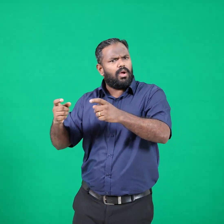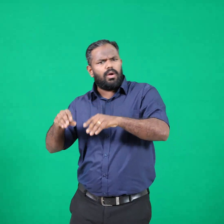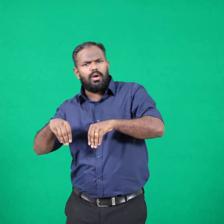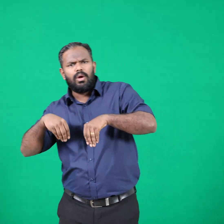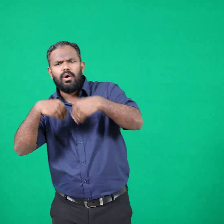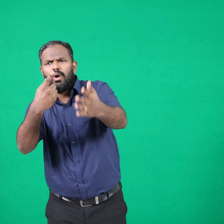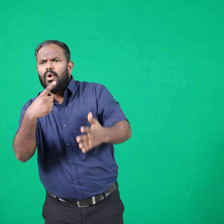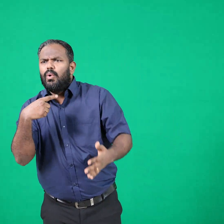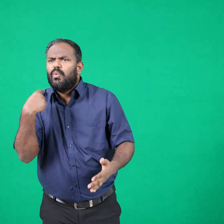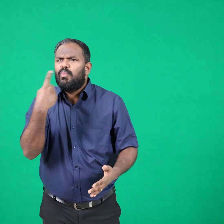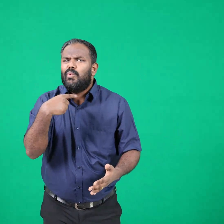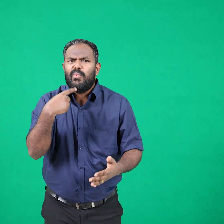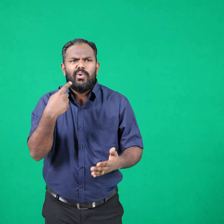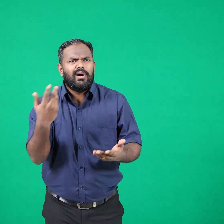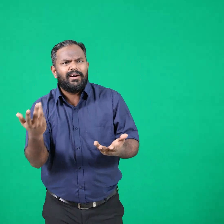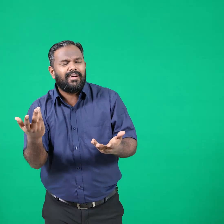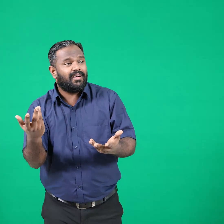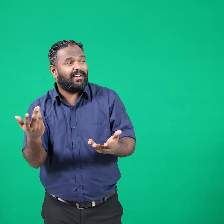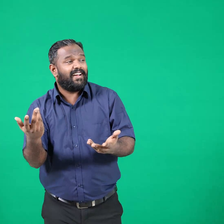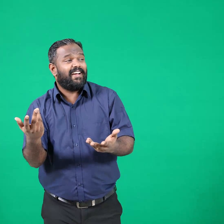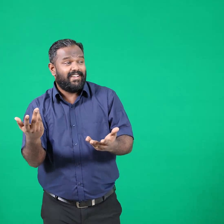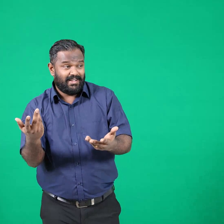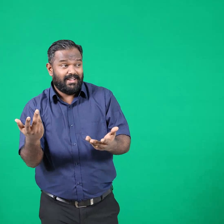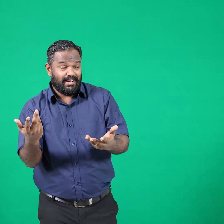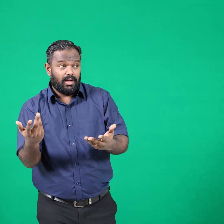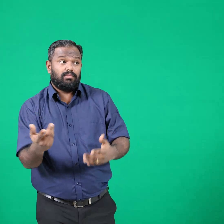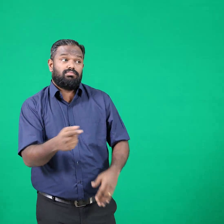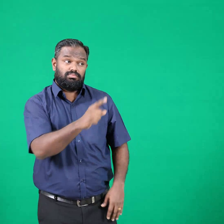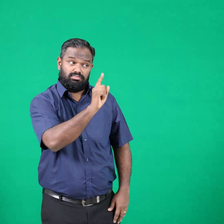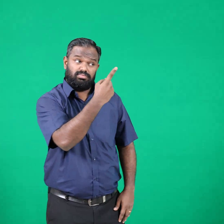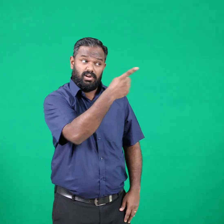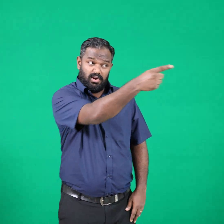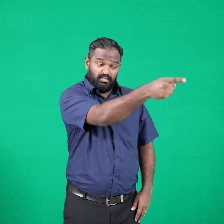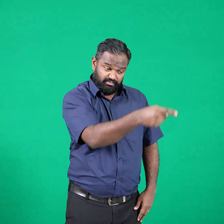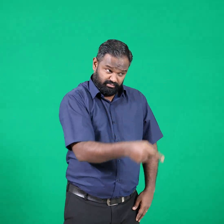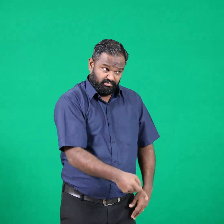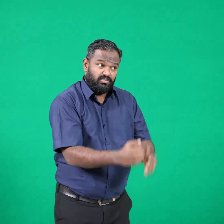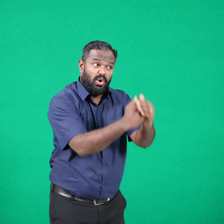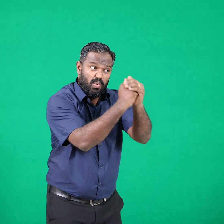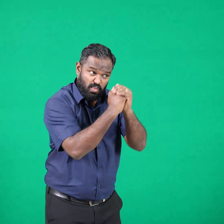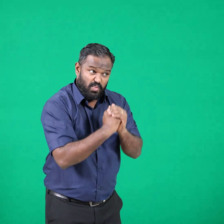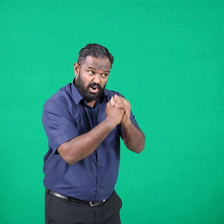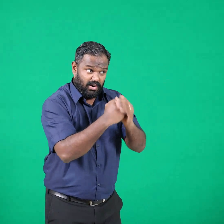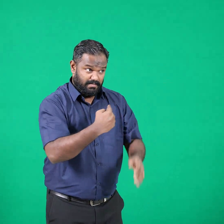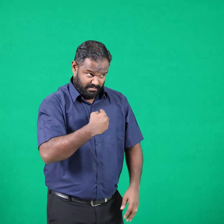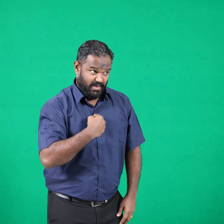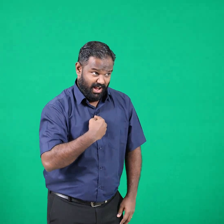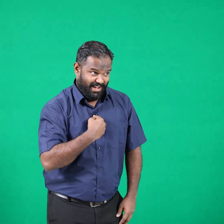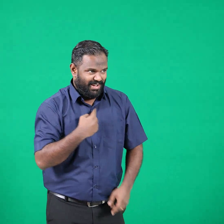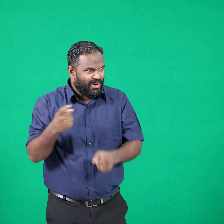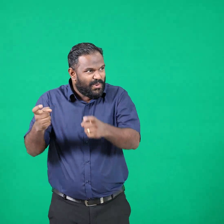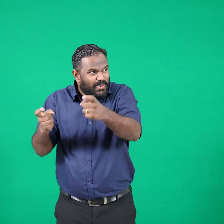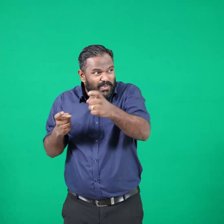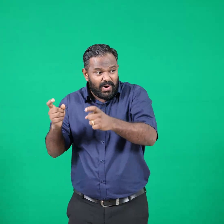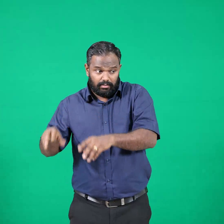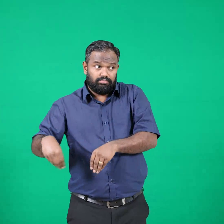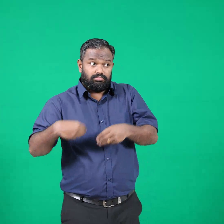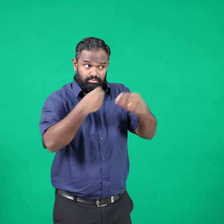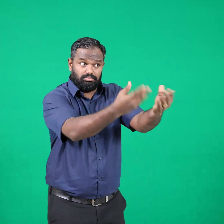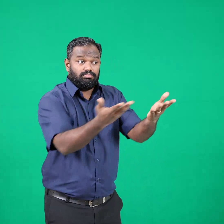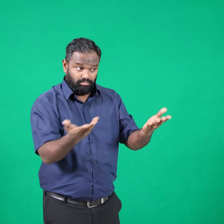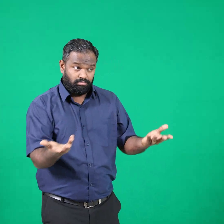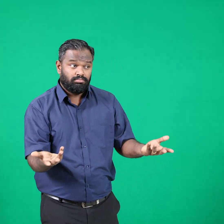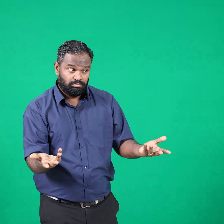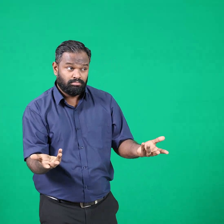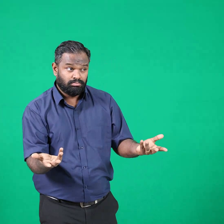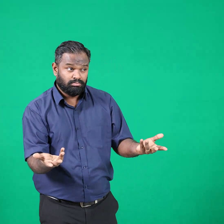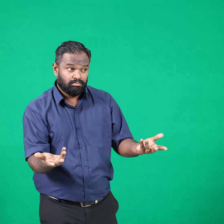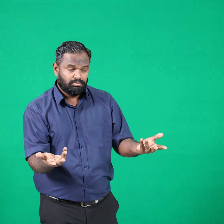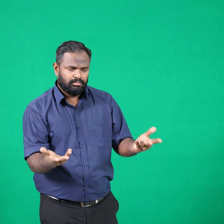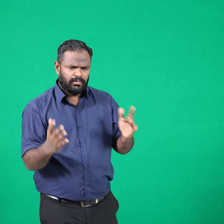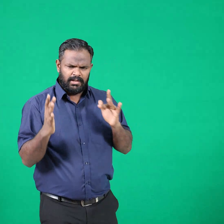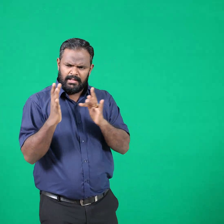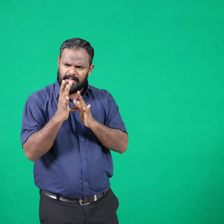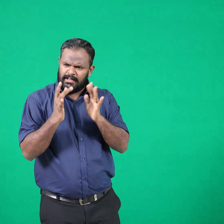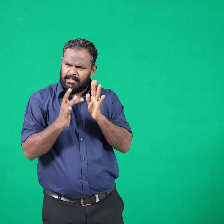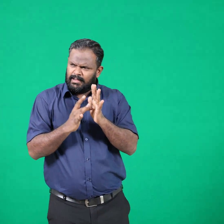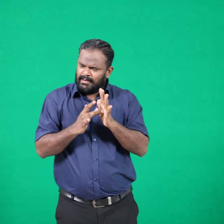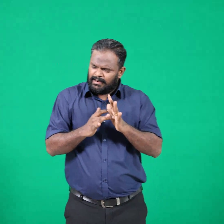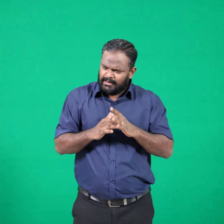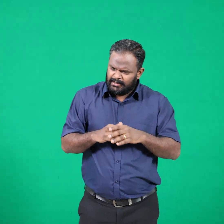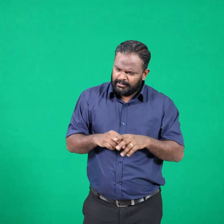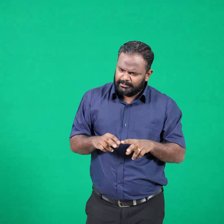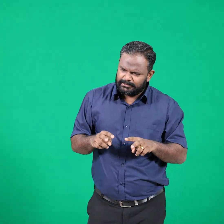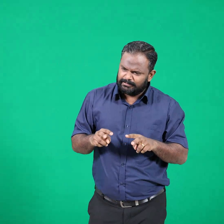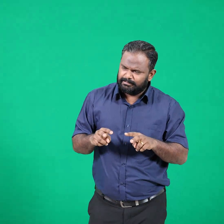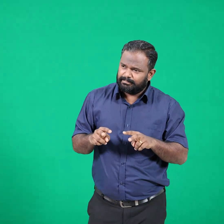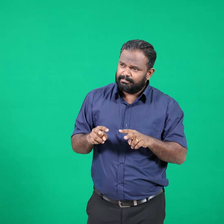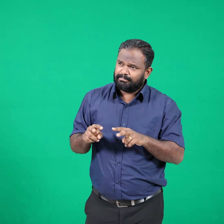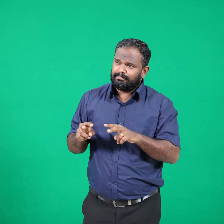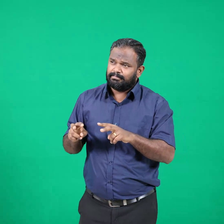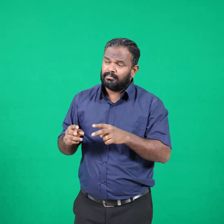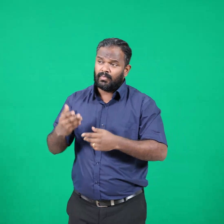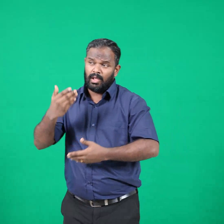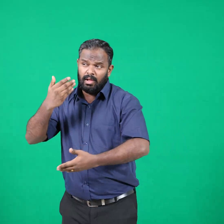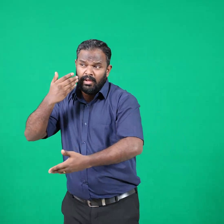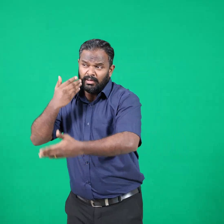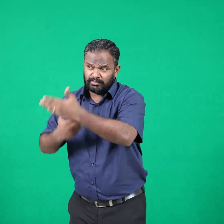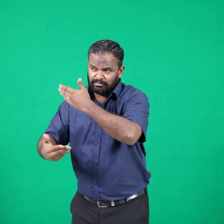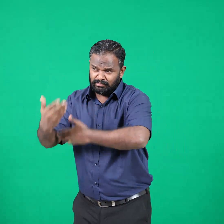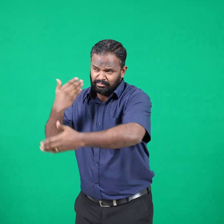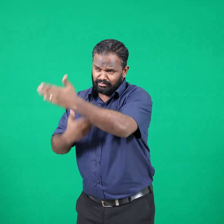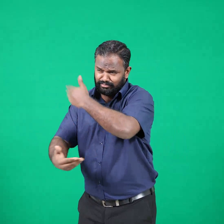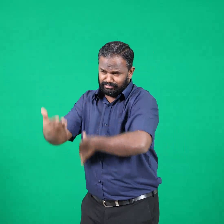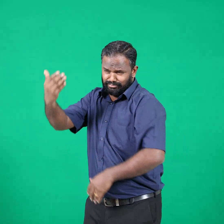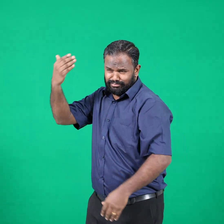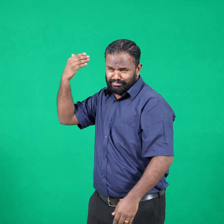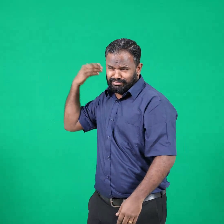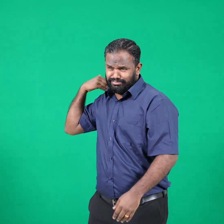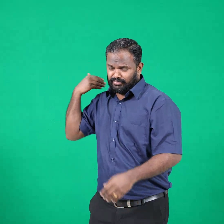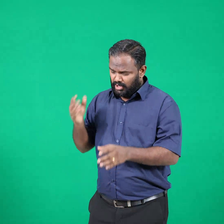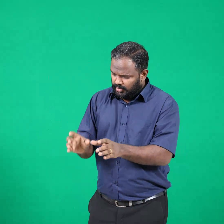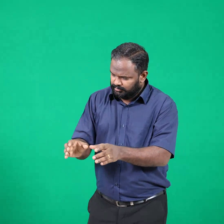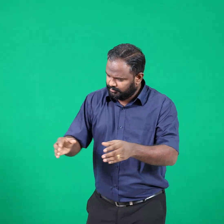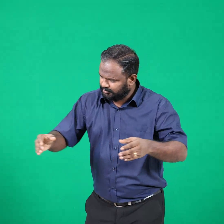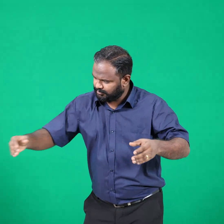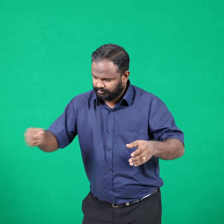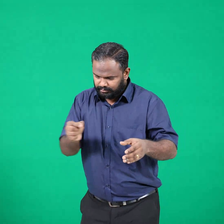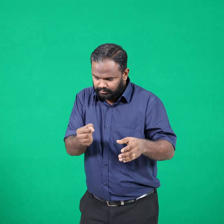So if You worship me, it will all be Yours."